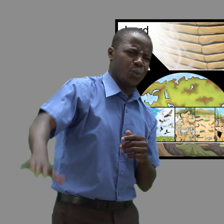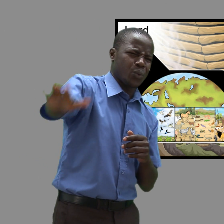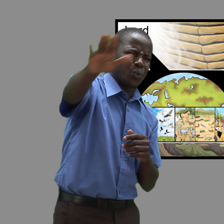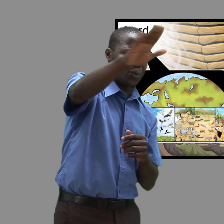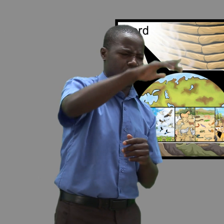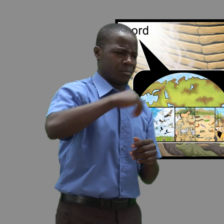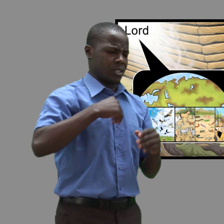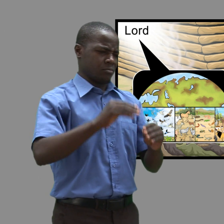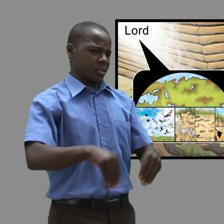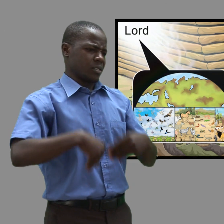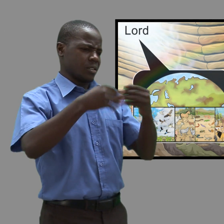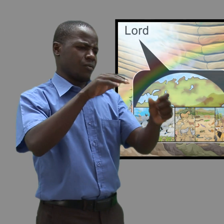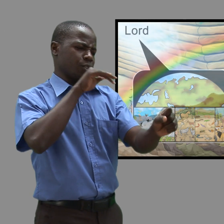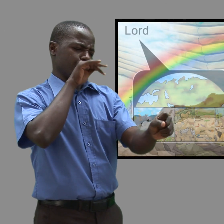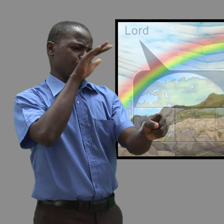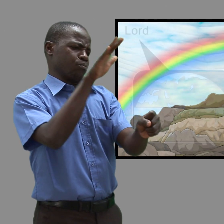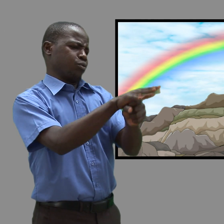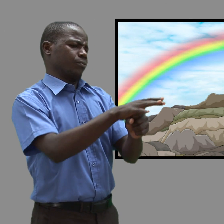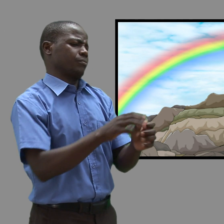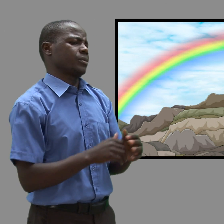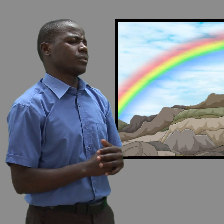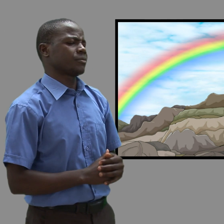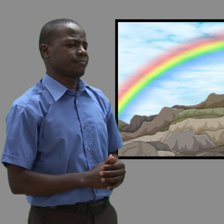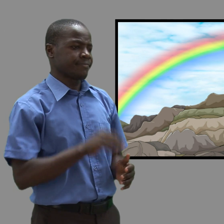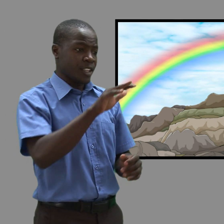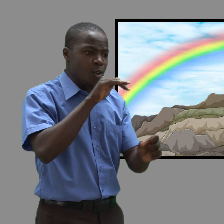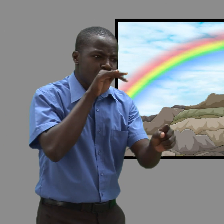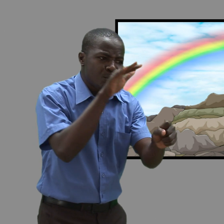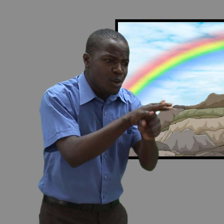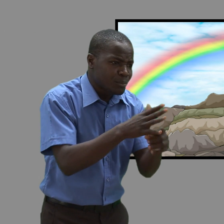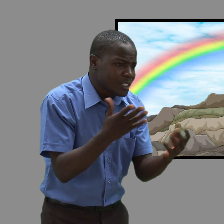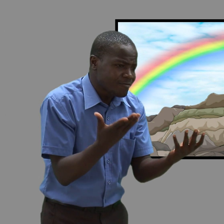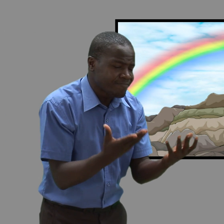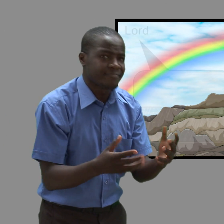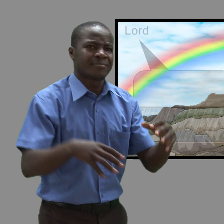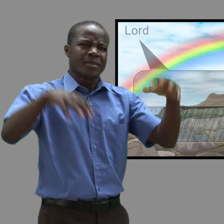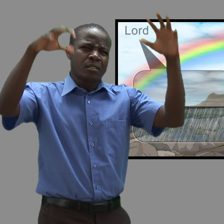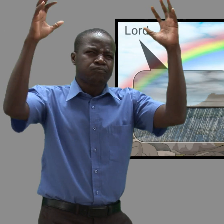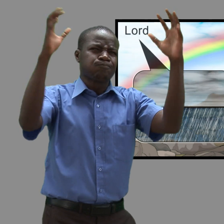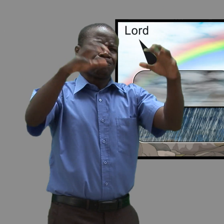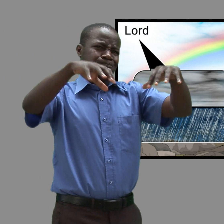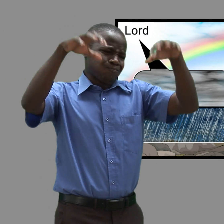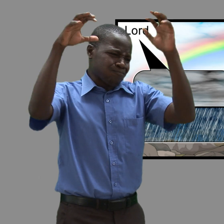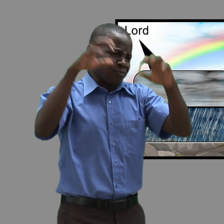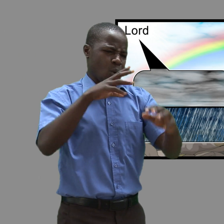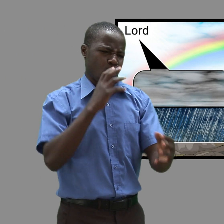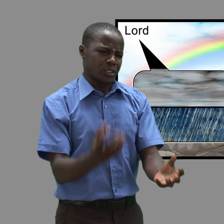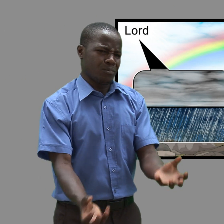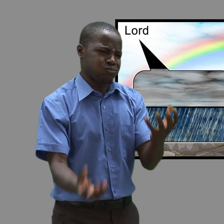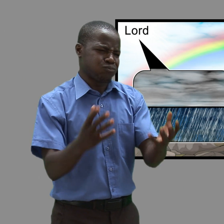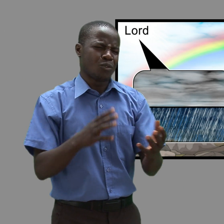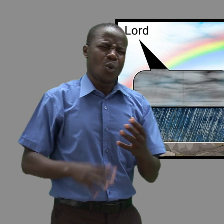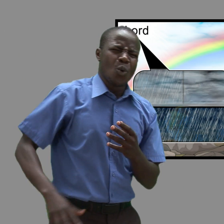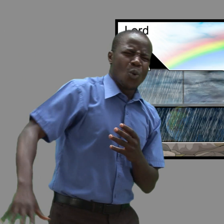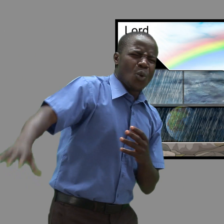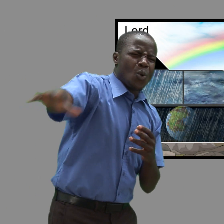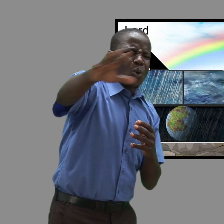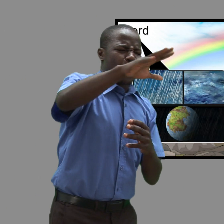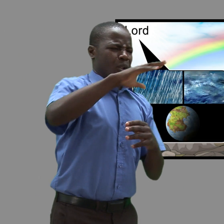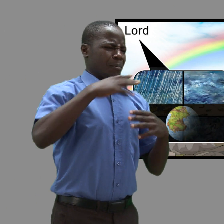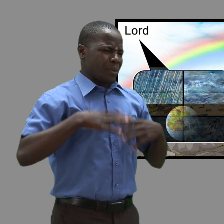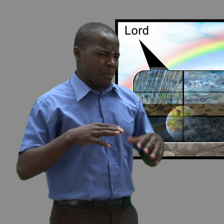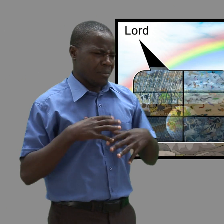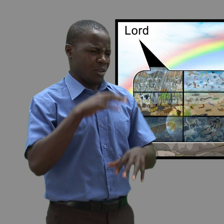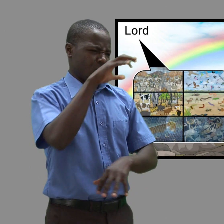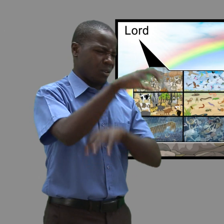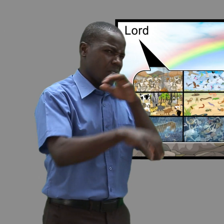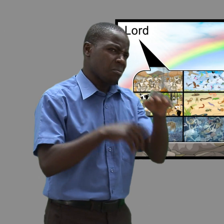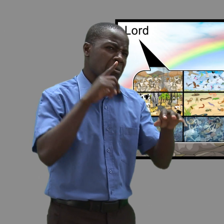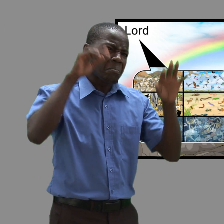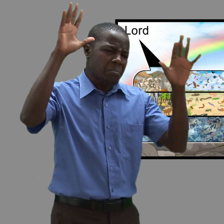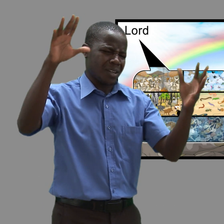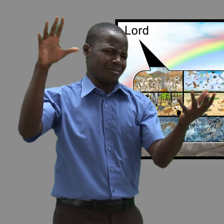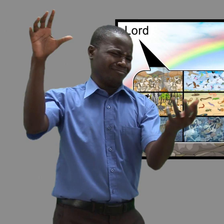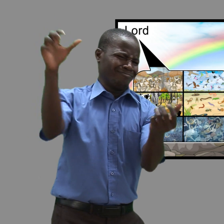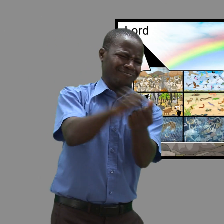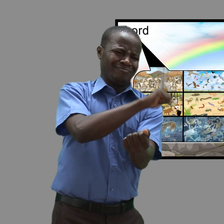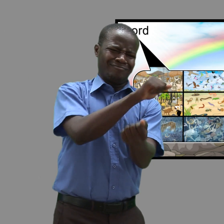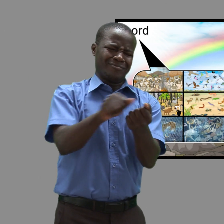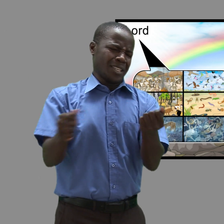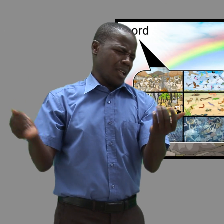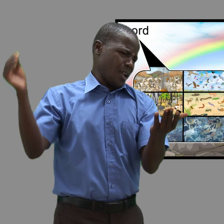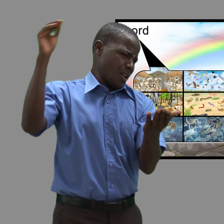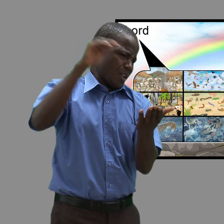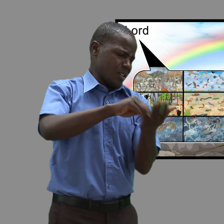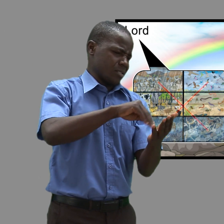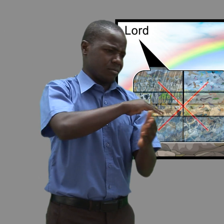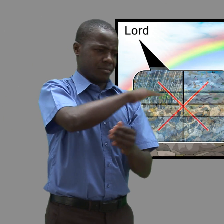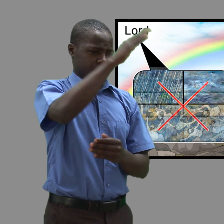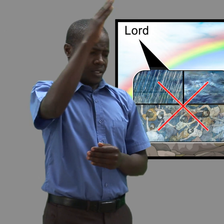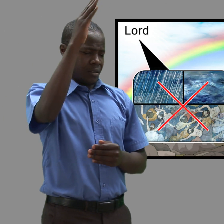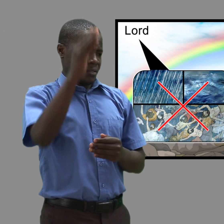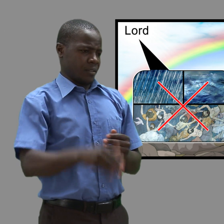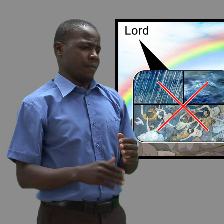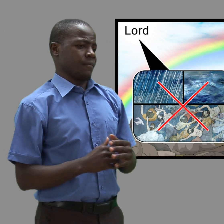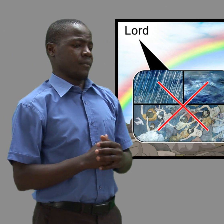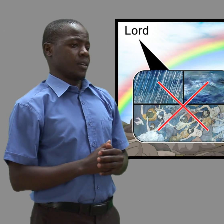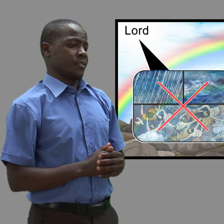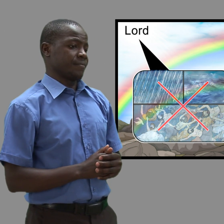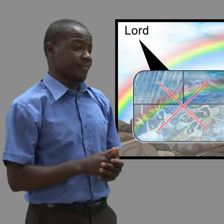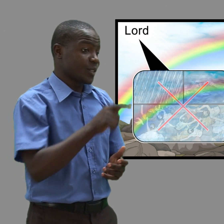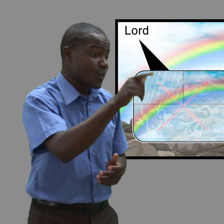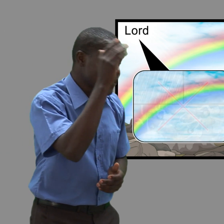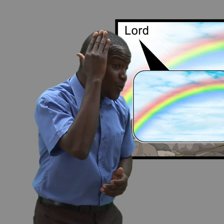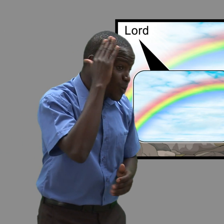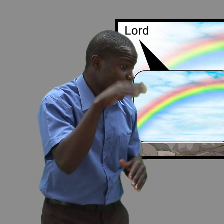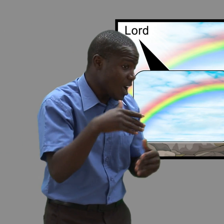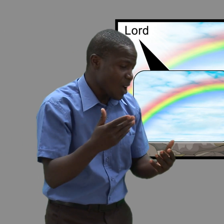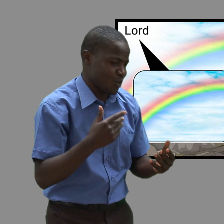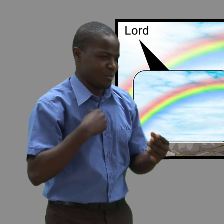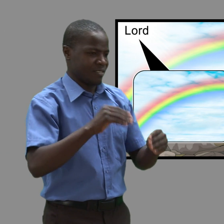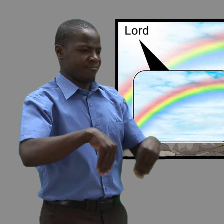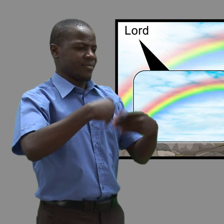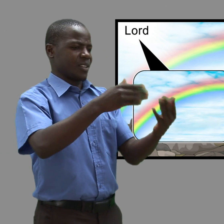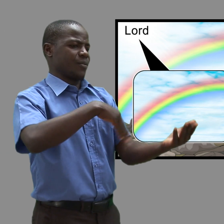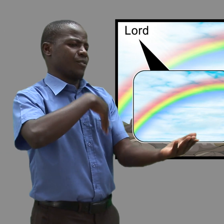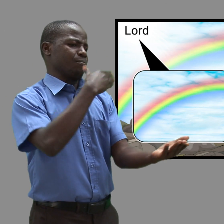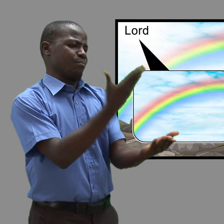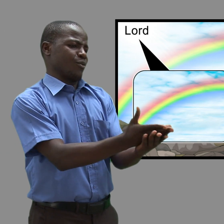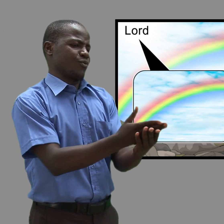Then God said to Noah and his sons with him, “Behold, I now establish My covenant with you and your descendants after you, and with every living creature that was with you—the birds, the livestock, and every beast of the earth—every living thing that came out of the ark. And I establish My covenant with you: Never again will all life be cut off by the waters of a flood; never again will there be a flood to destroy the earth.”